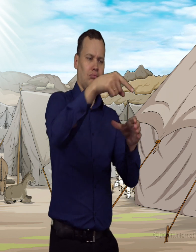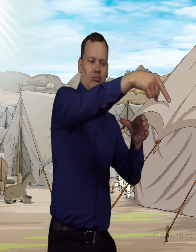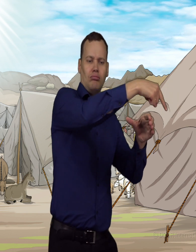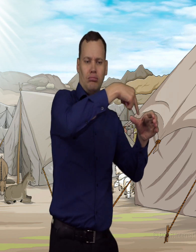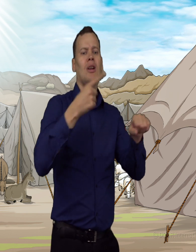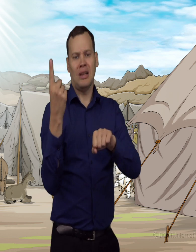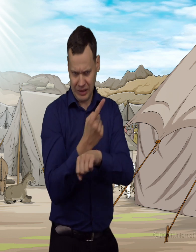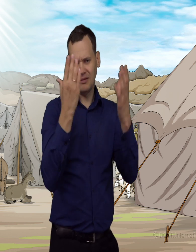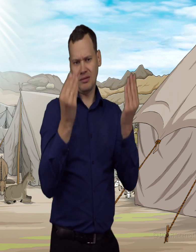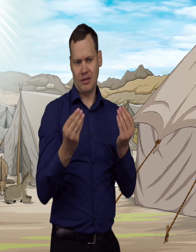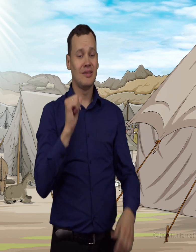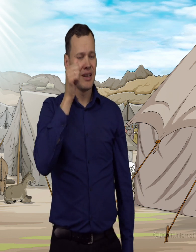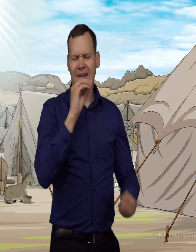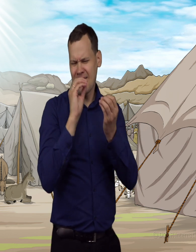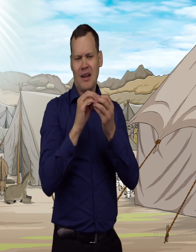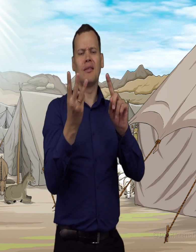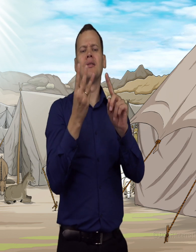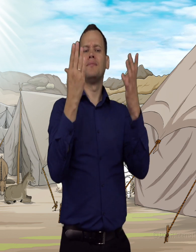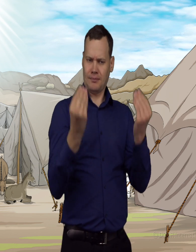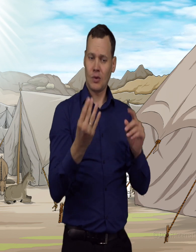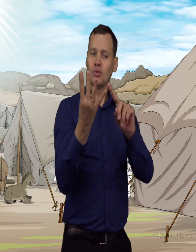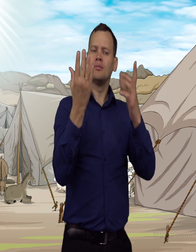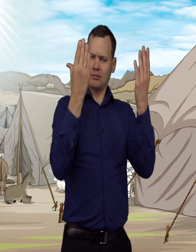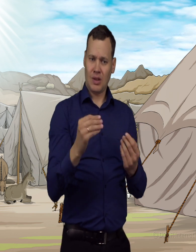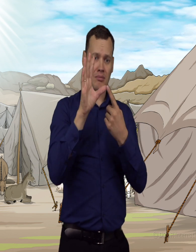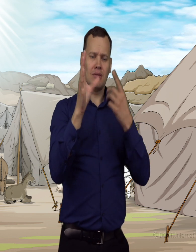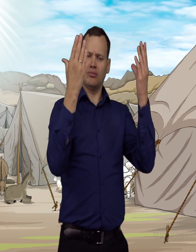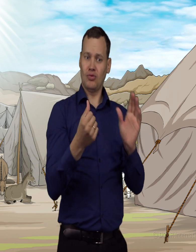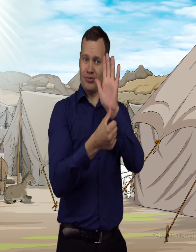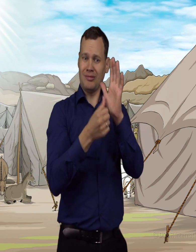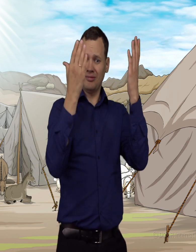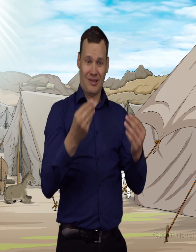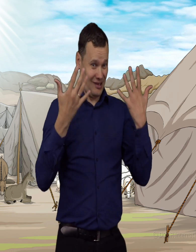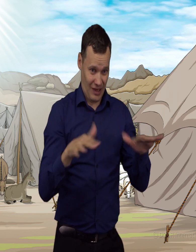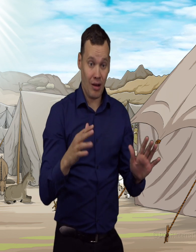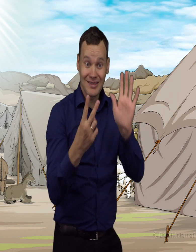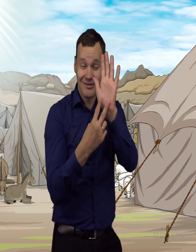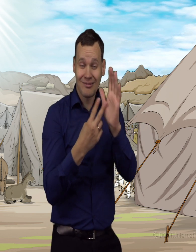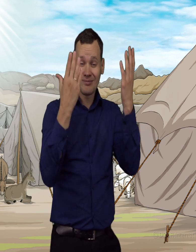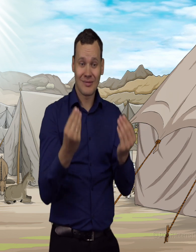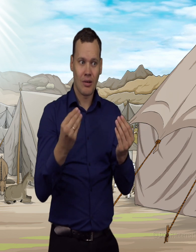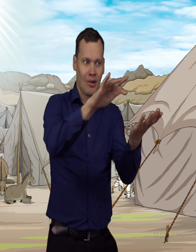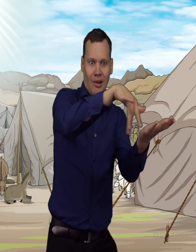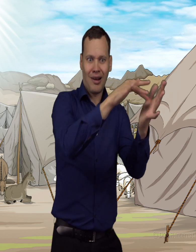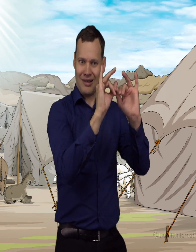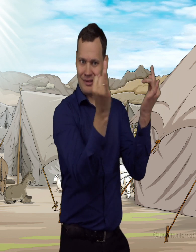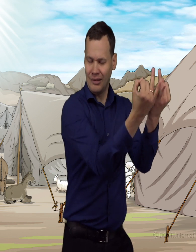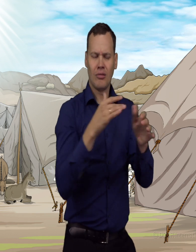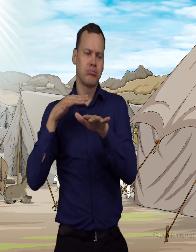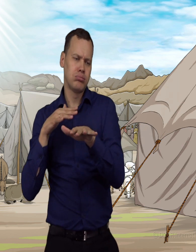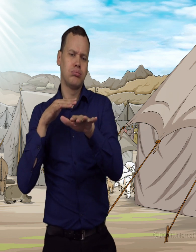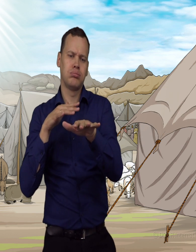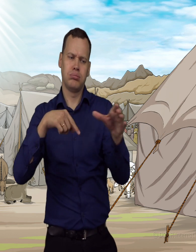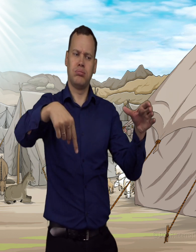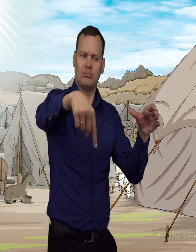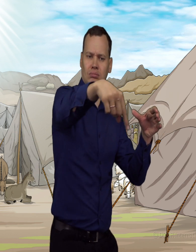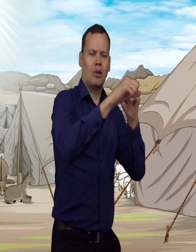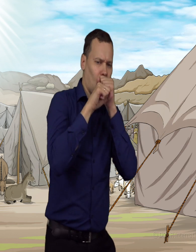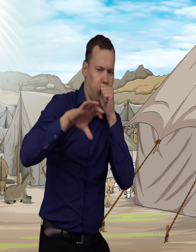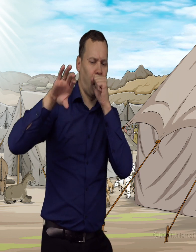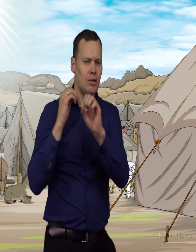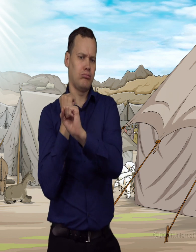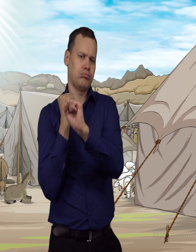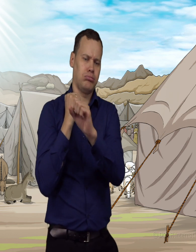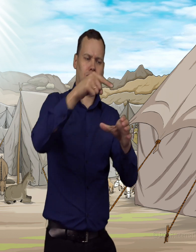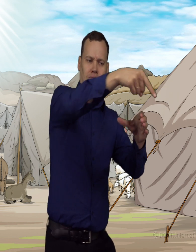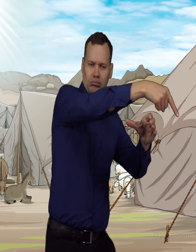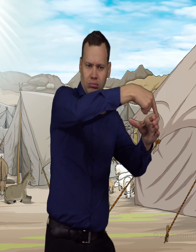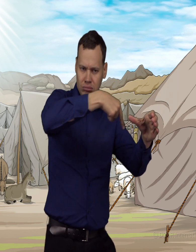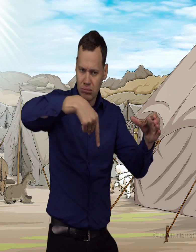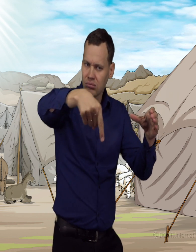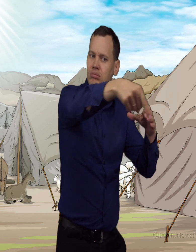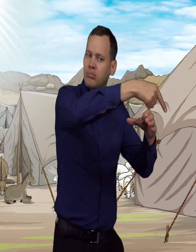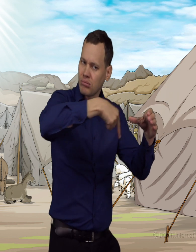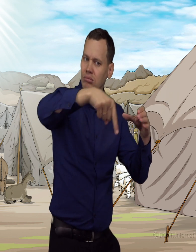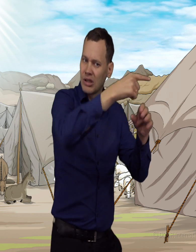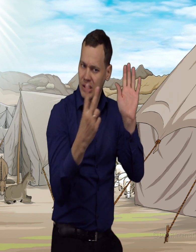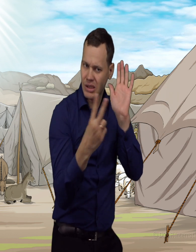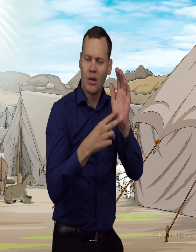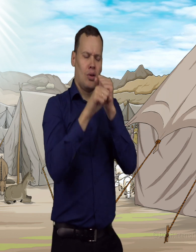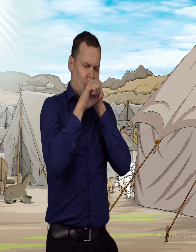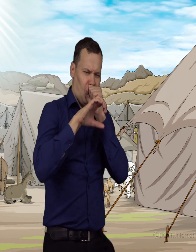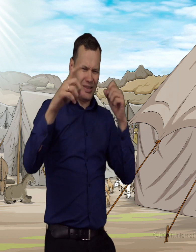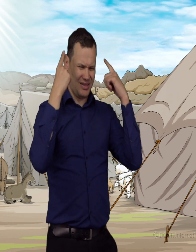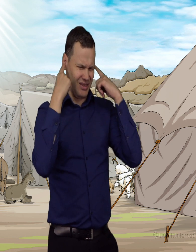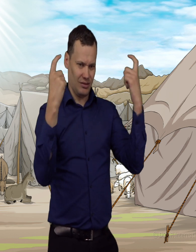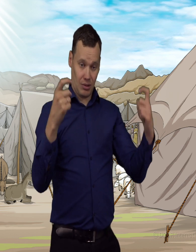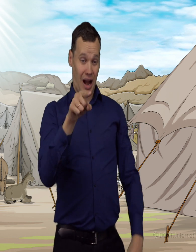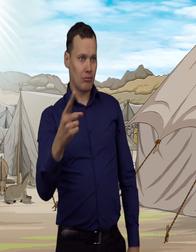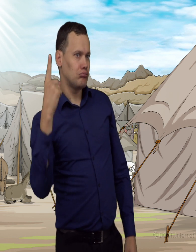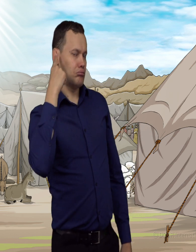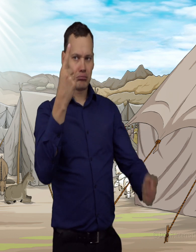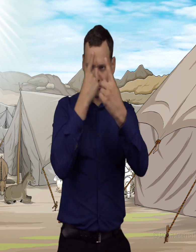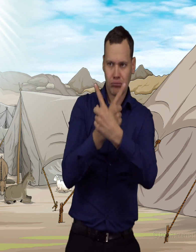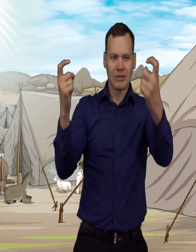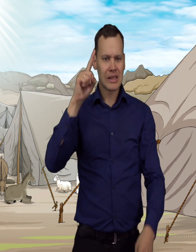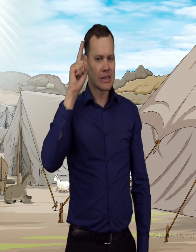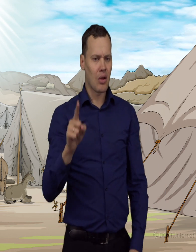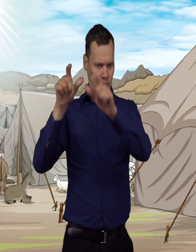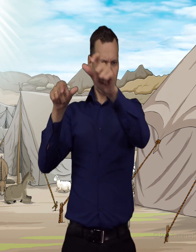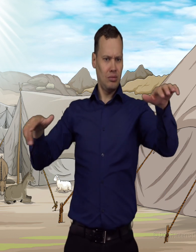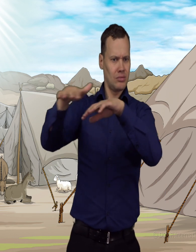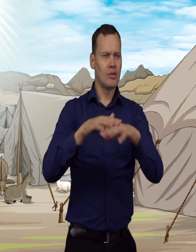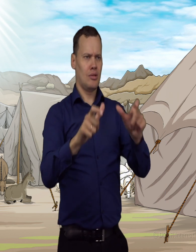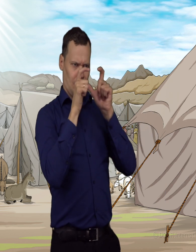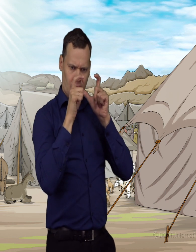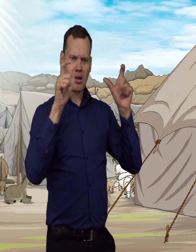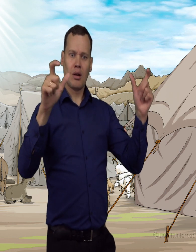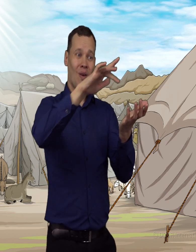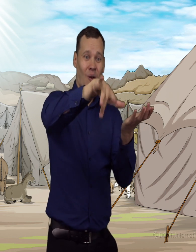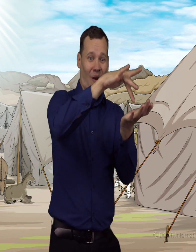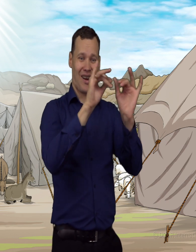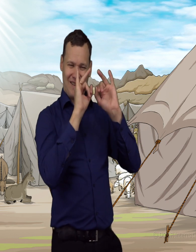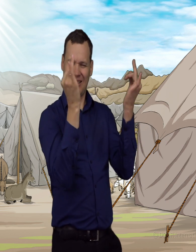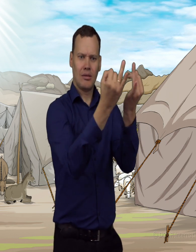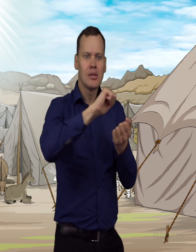And when there is a long blast of the ram’s horn and you hear its sound, have all the people give a mighty shout.